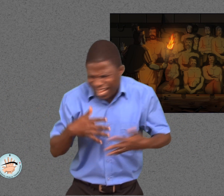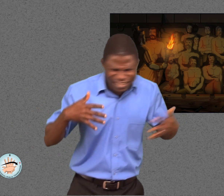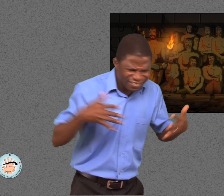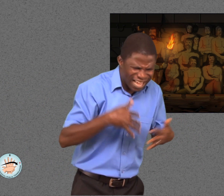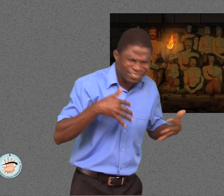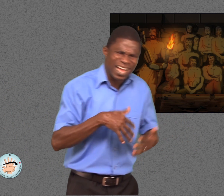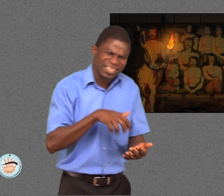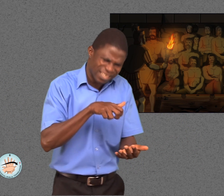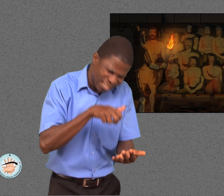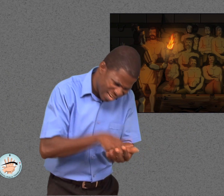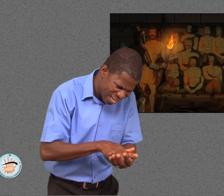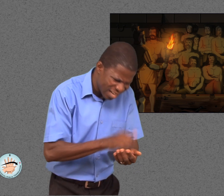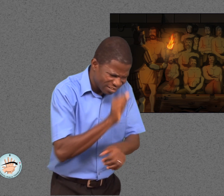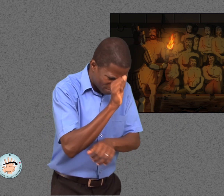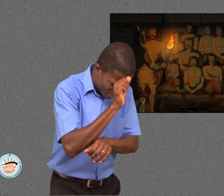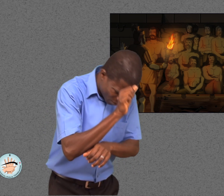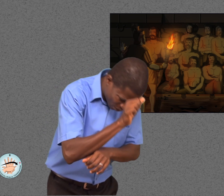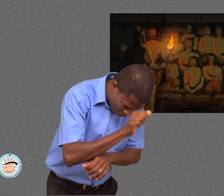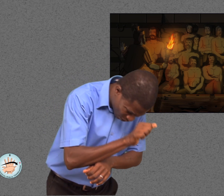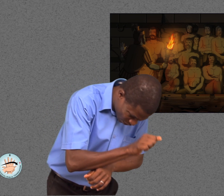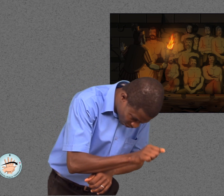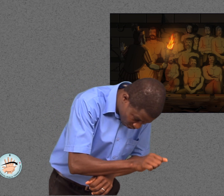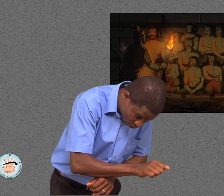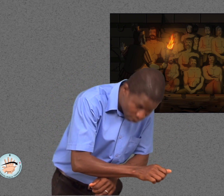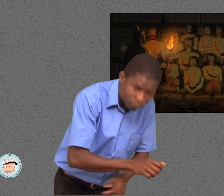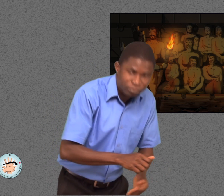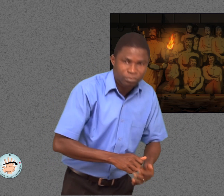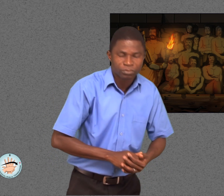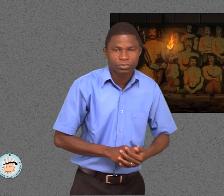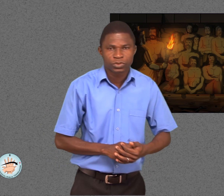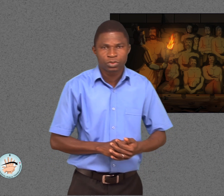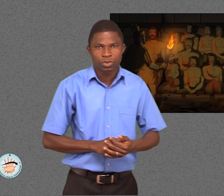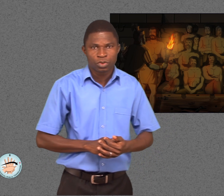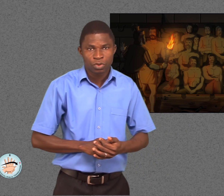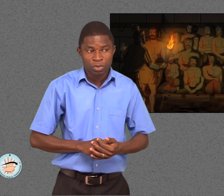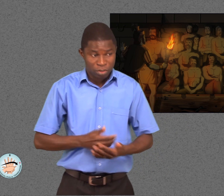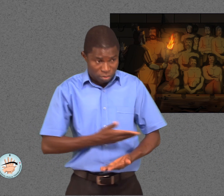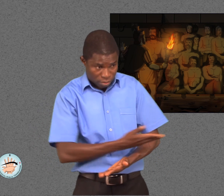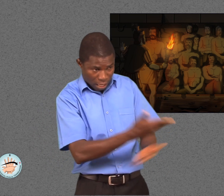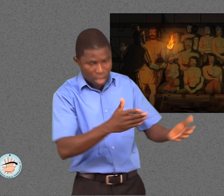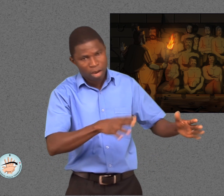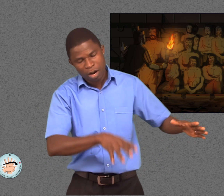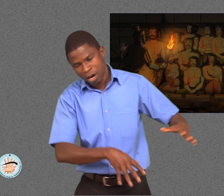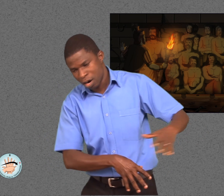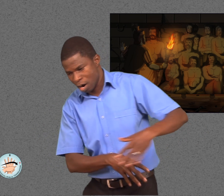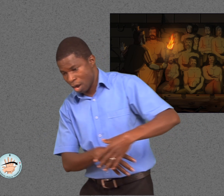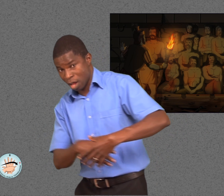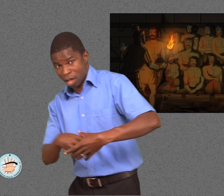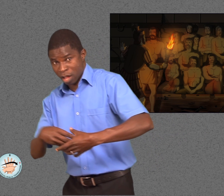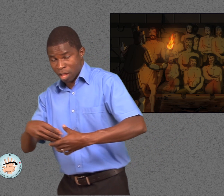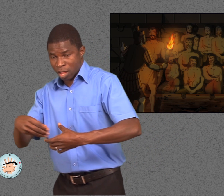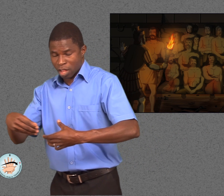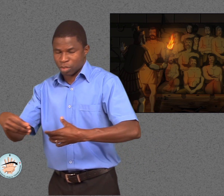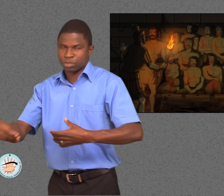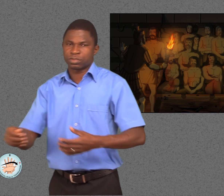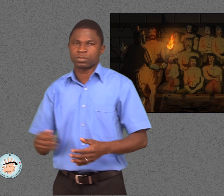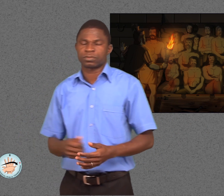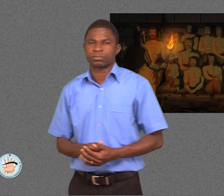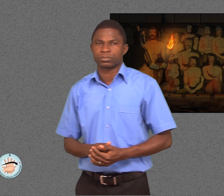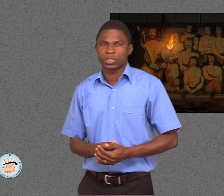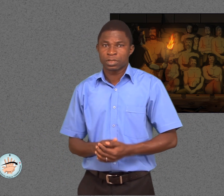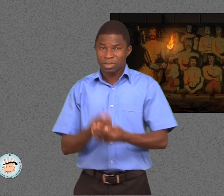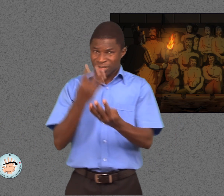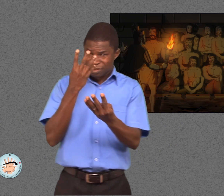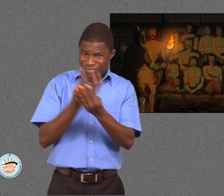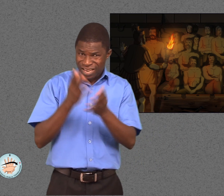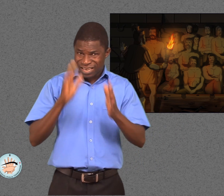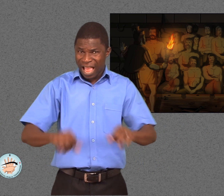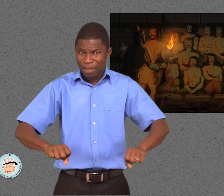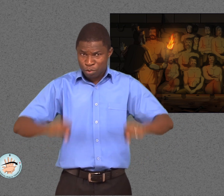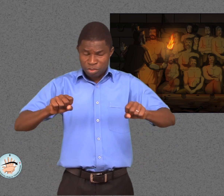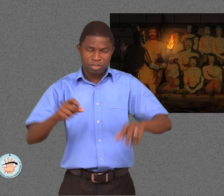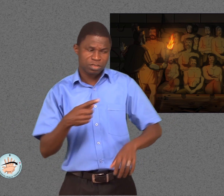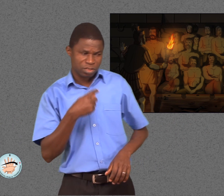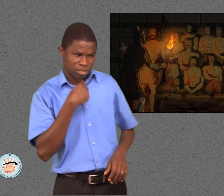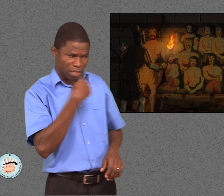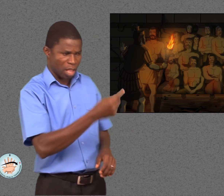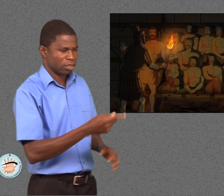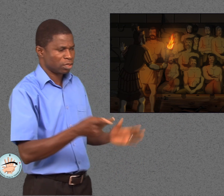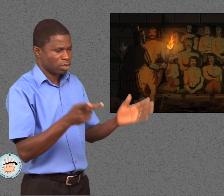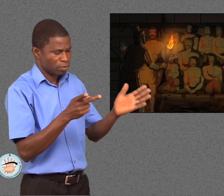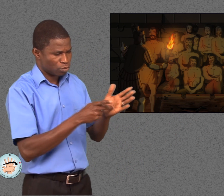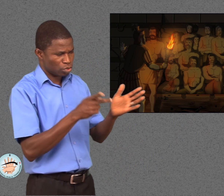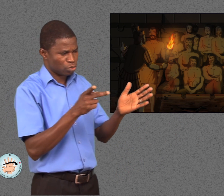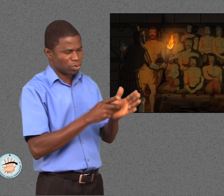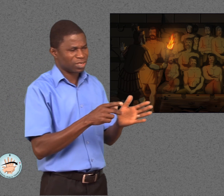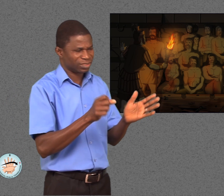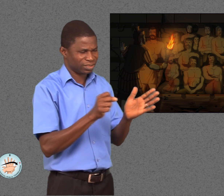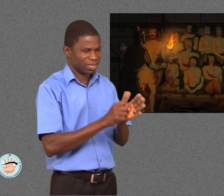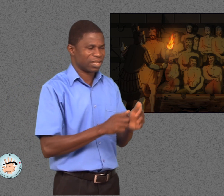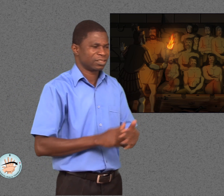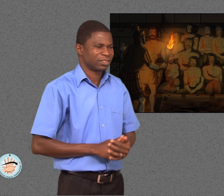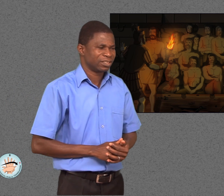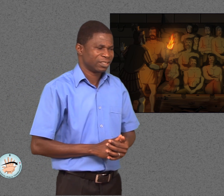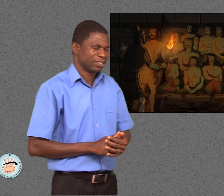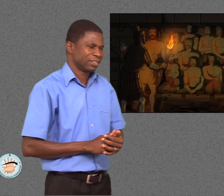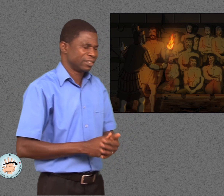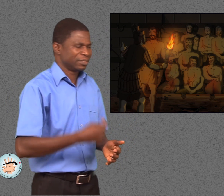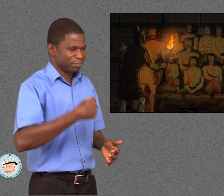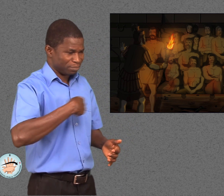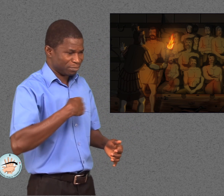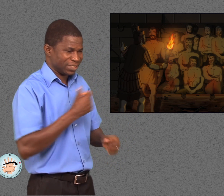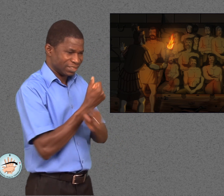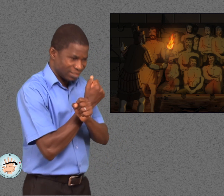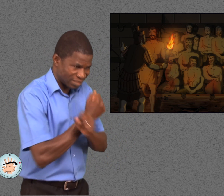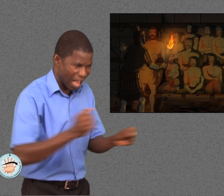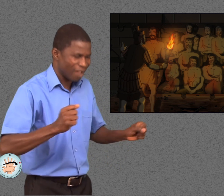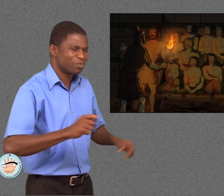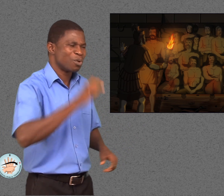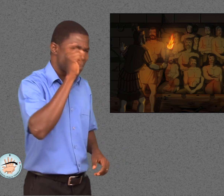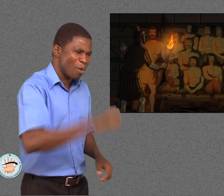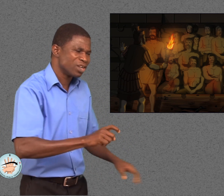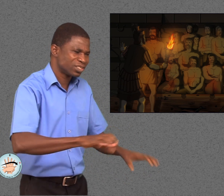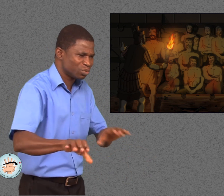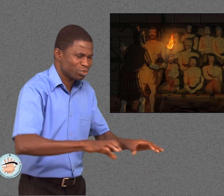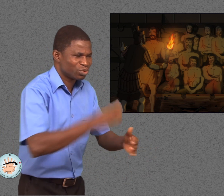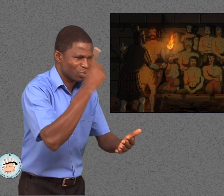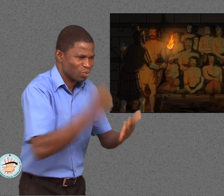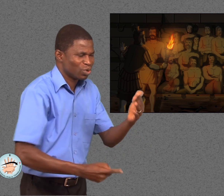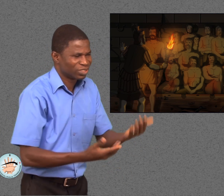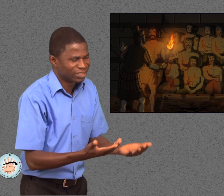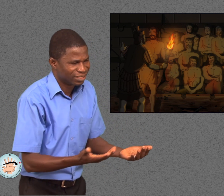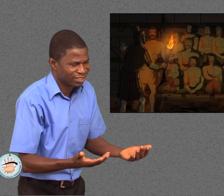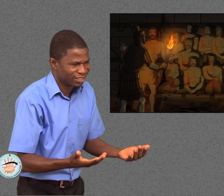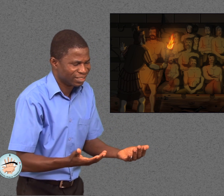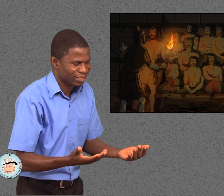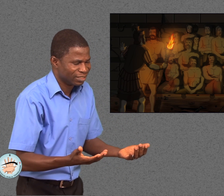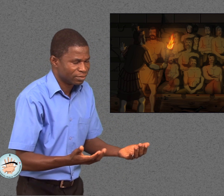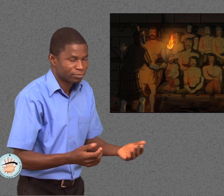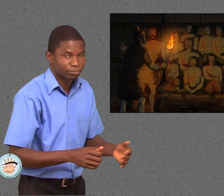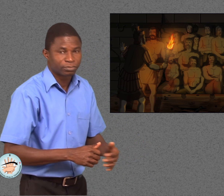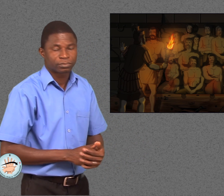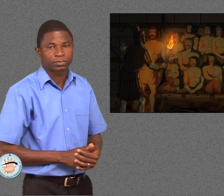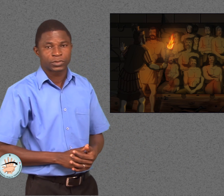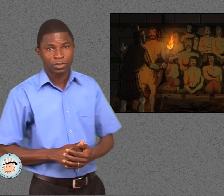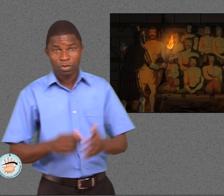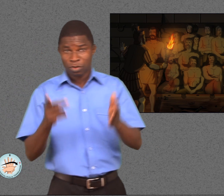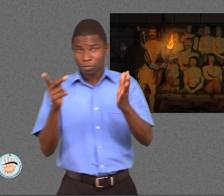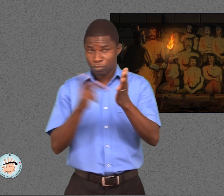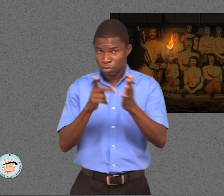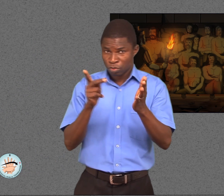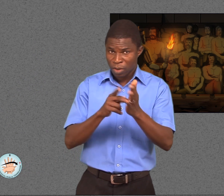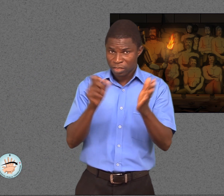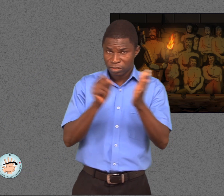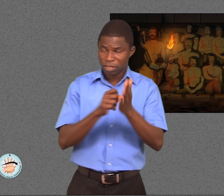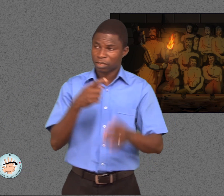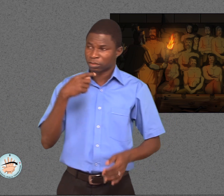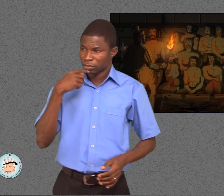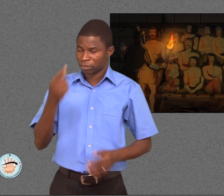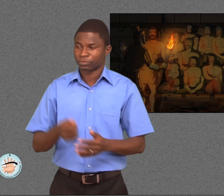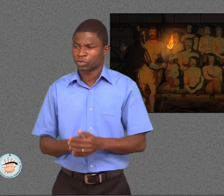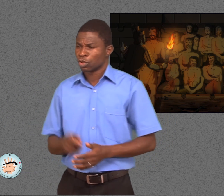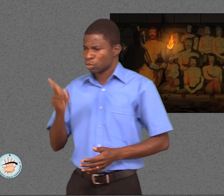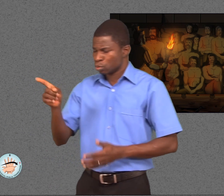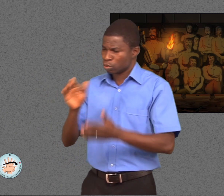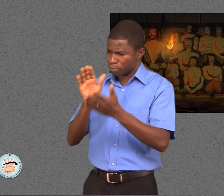Then he brought them out and asked, “Sirs, what must I do to be saved?”